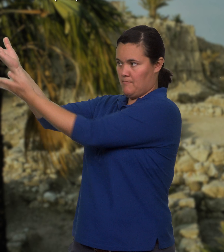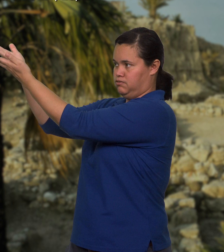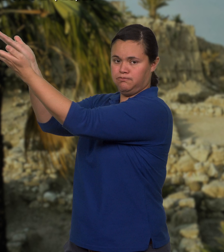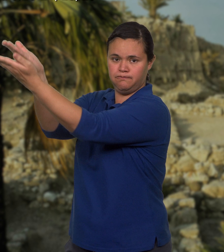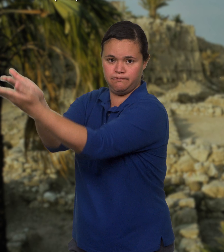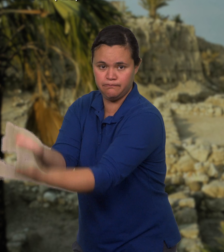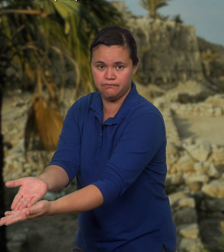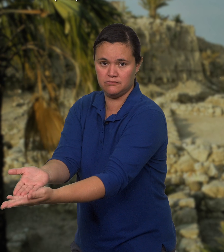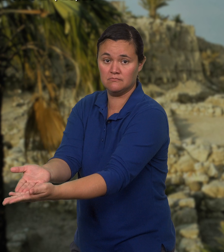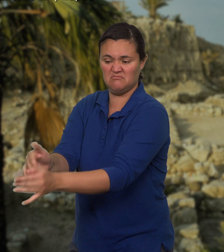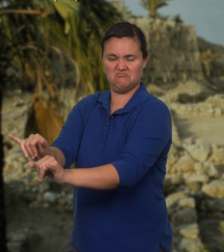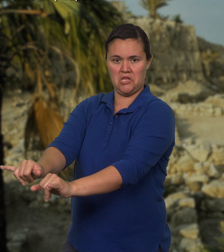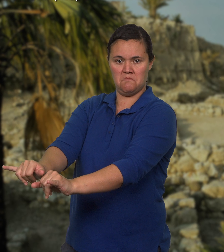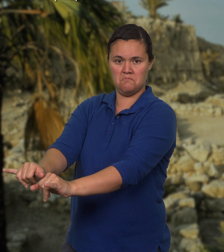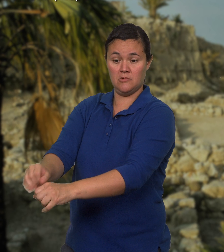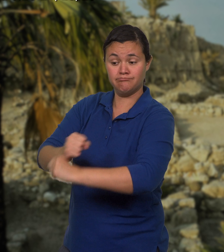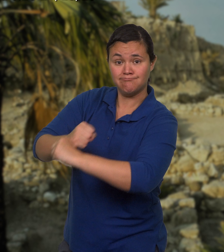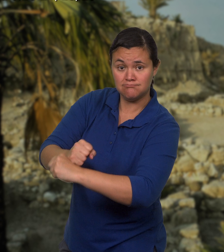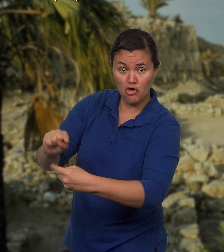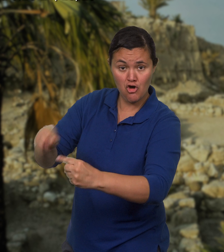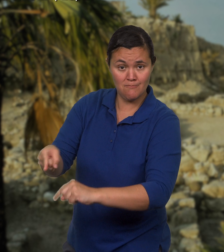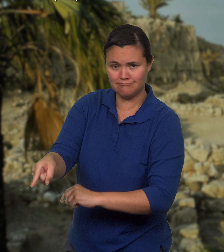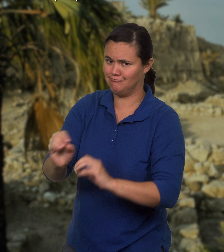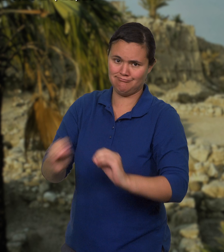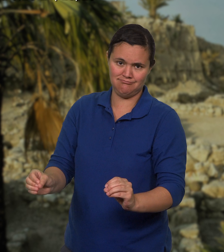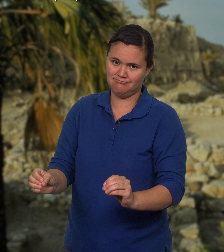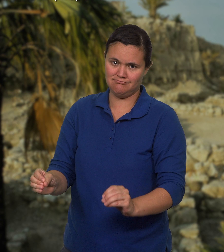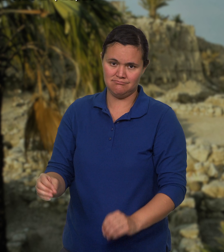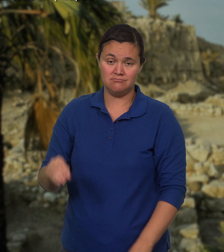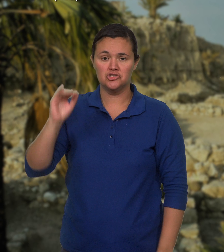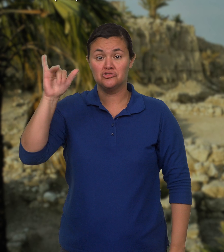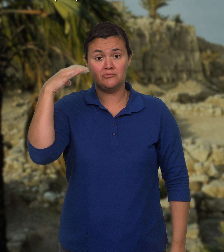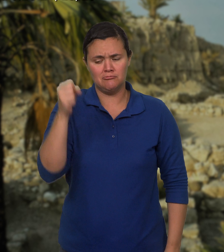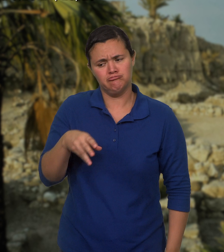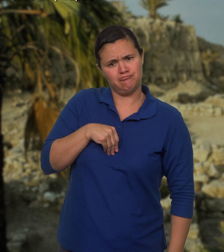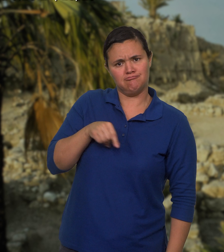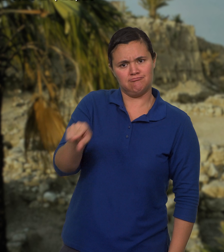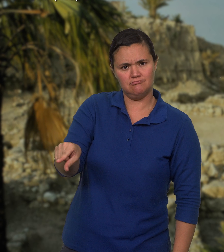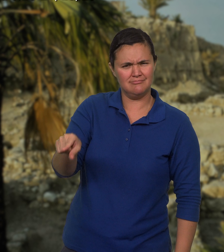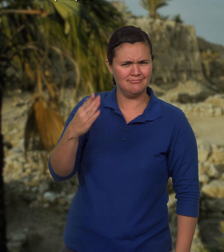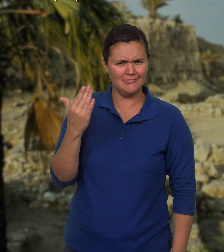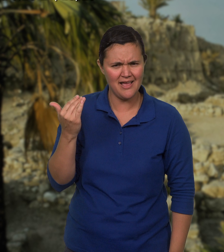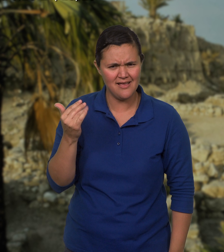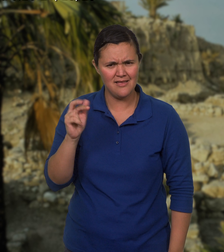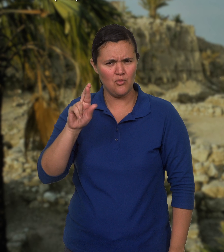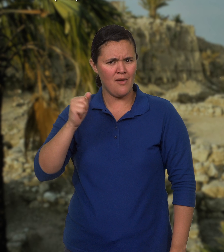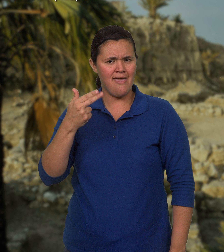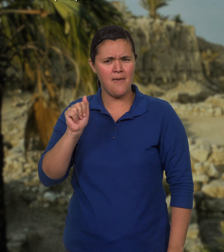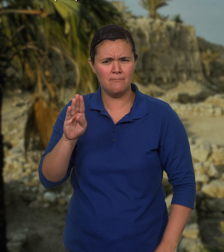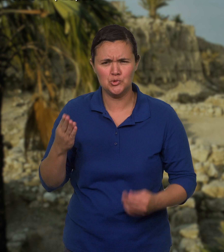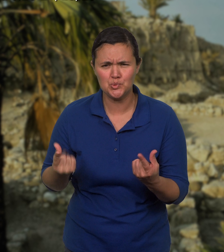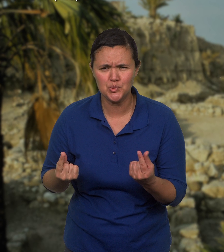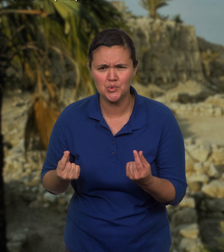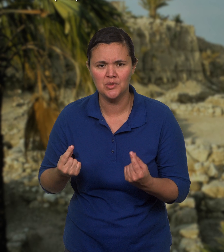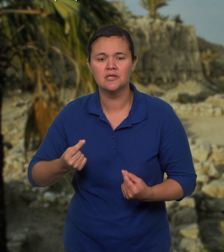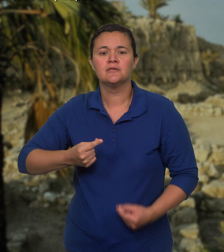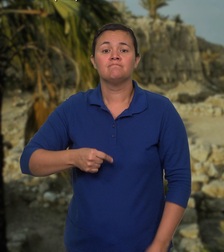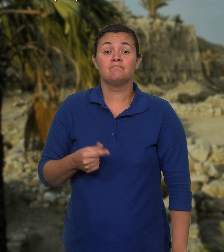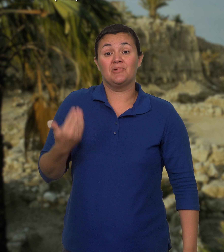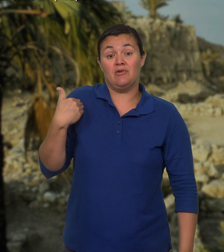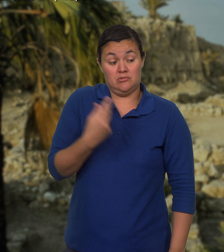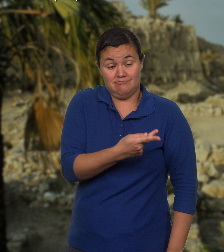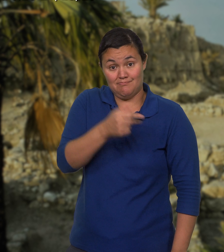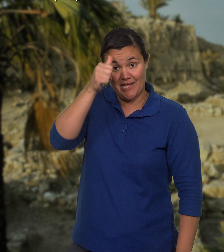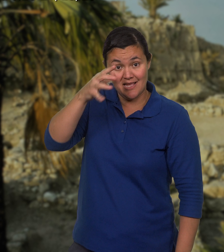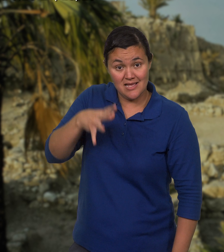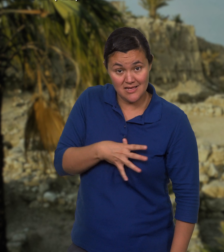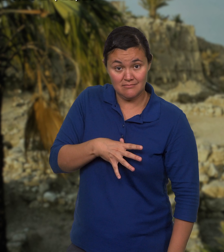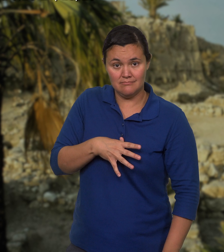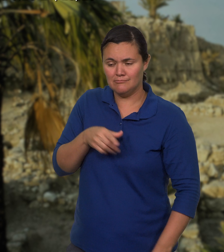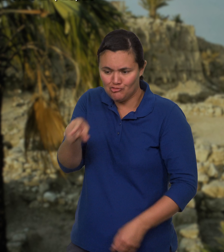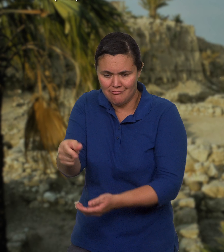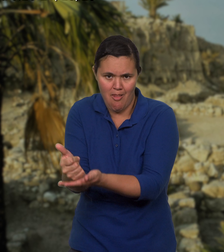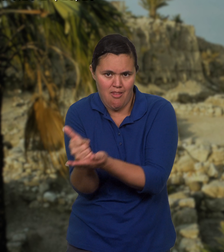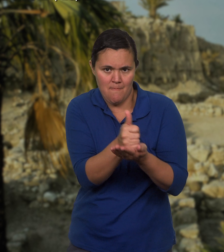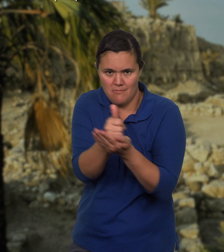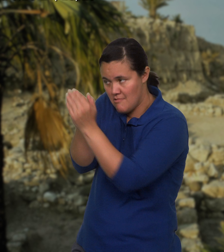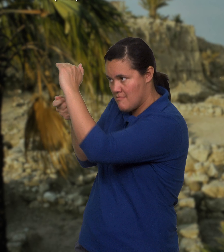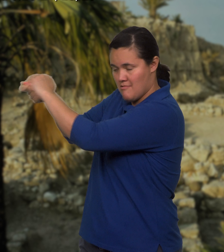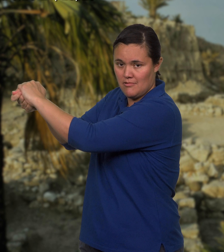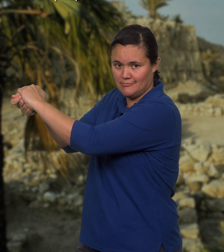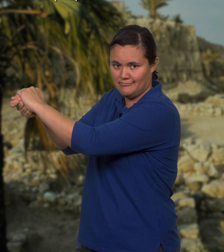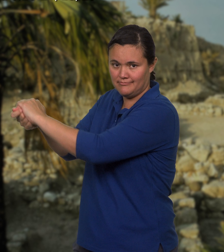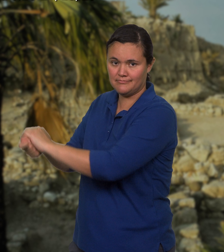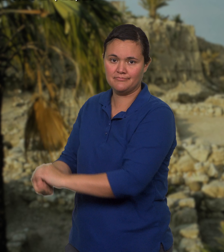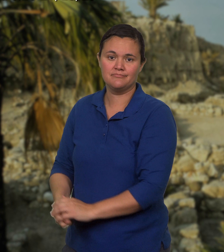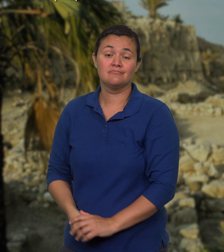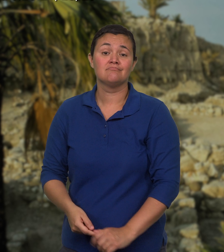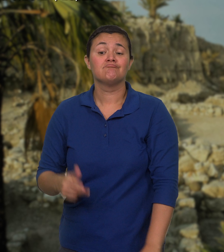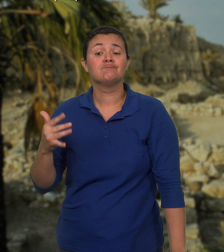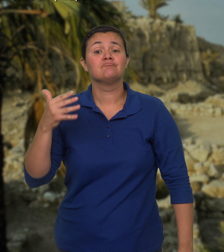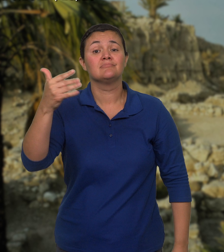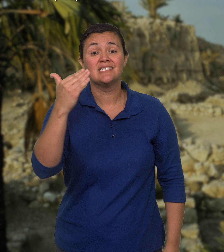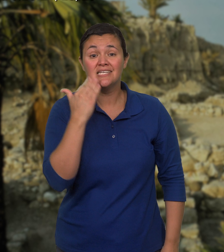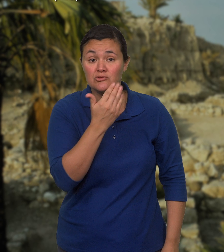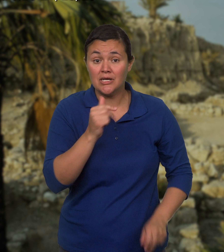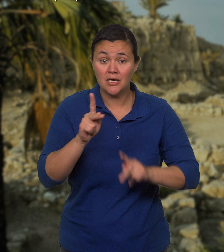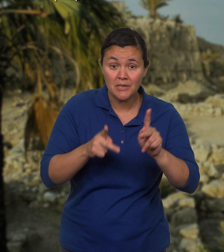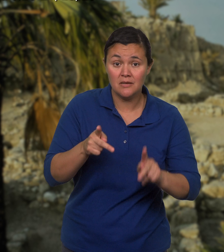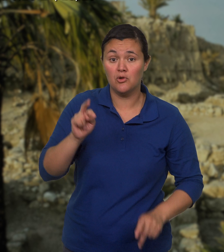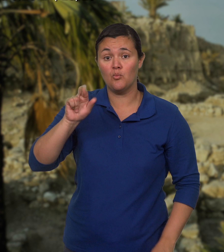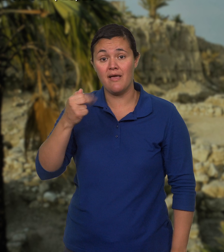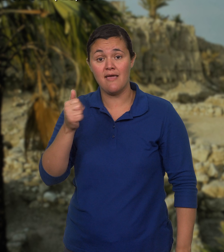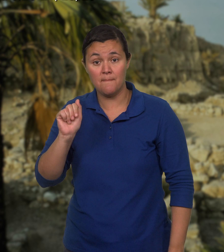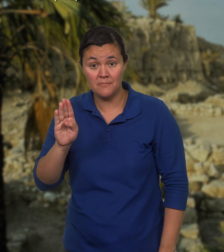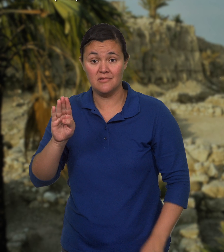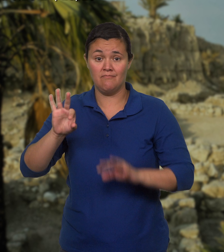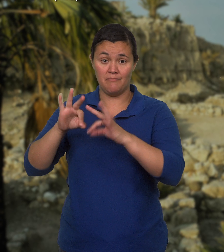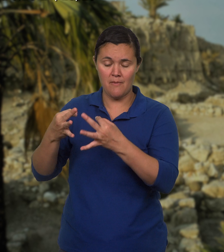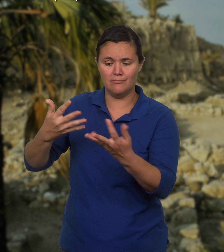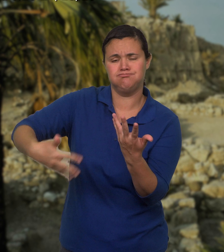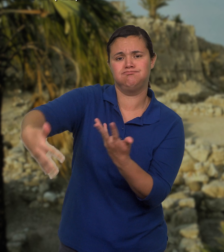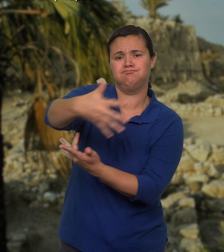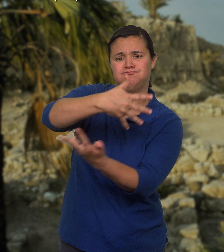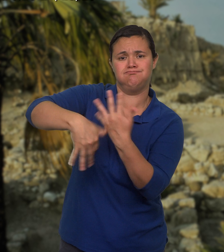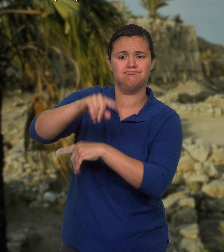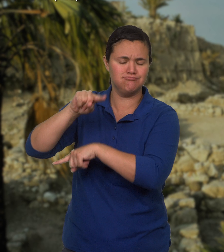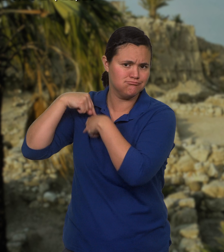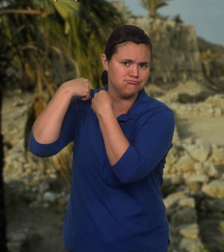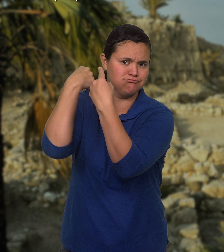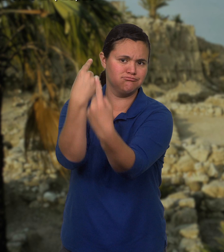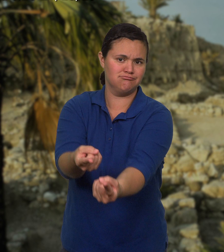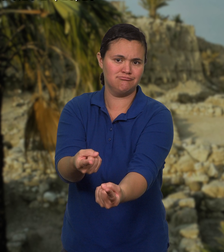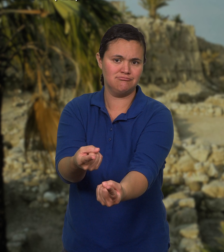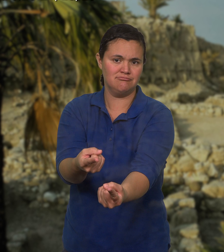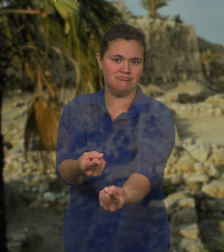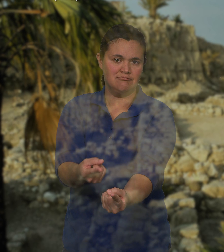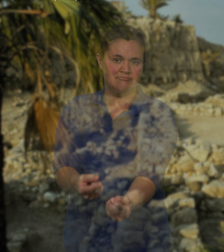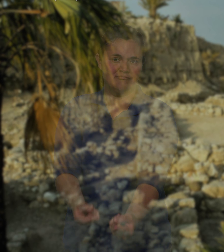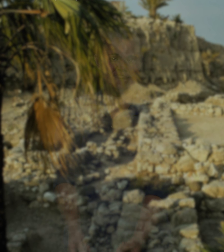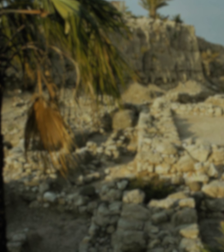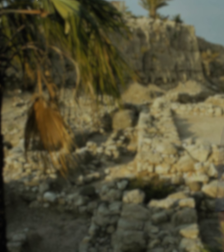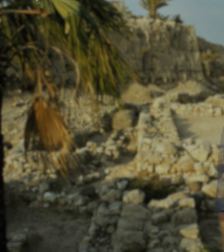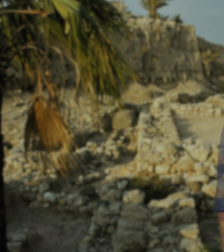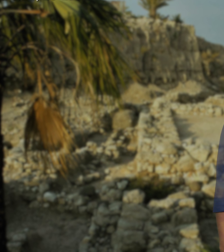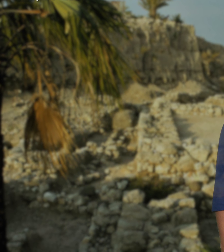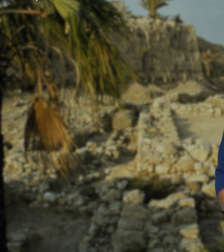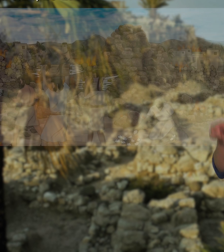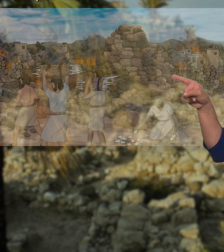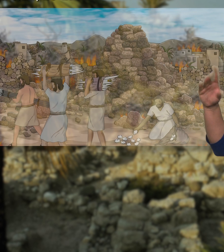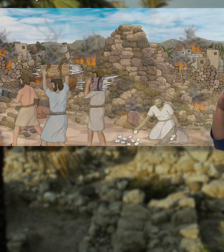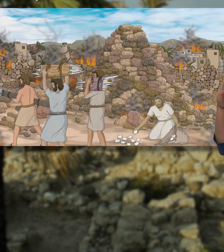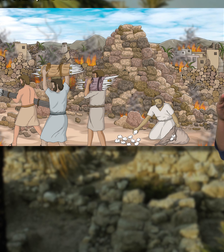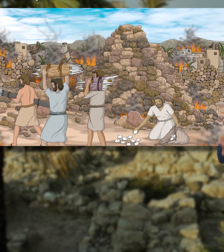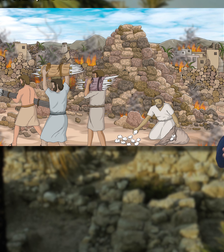And Joshua spared Rahab the prostitute, with her father’s household and all who belonged to her, because she hid the men Joshua had sent to spy out Jericho. So she has lived among the Israelites to this day.